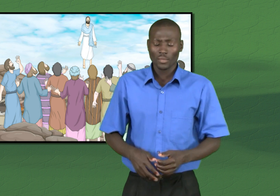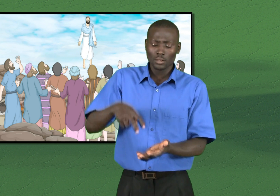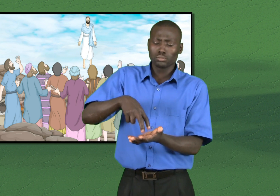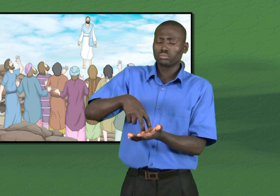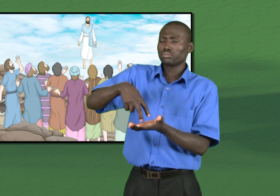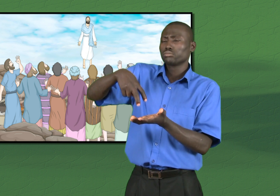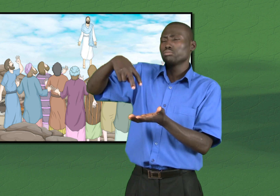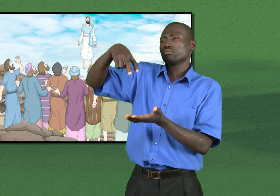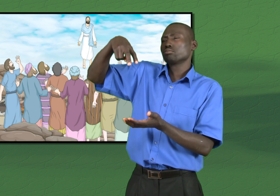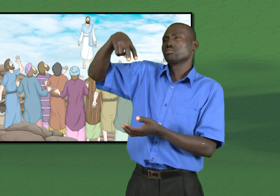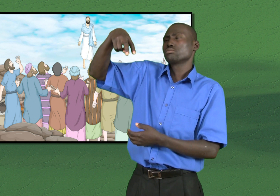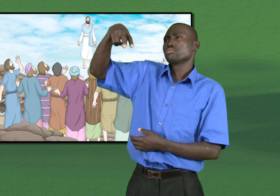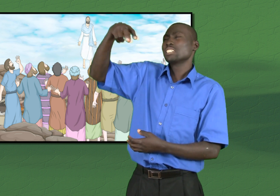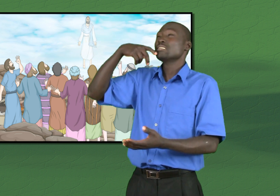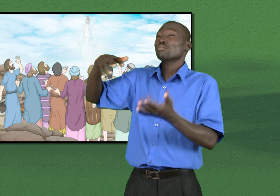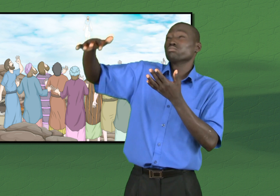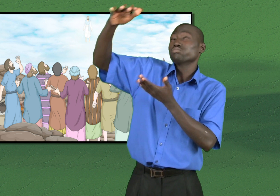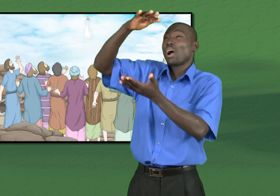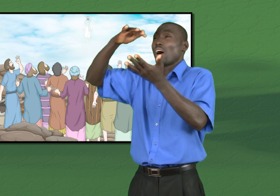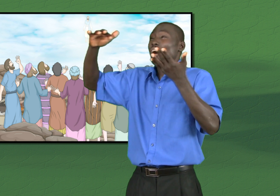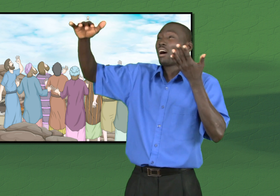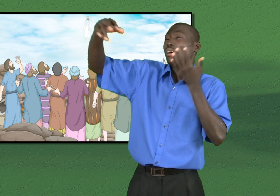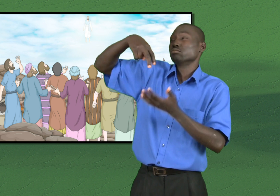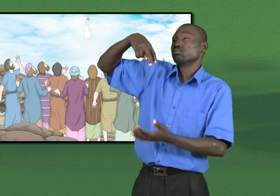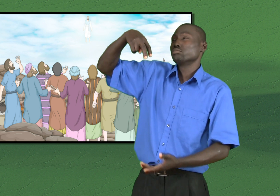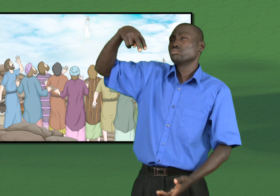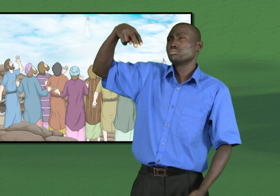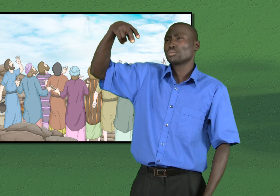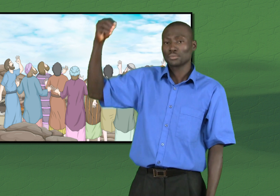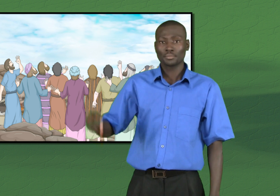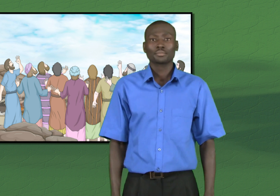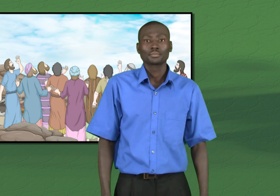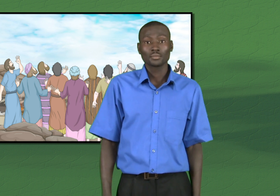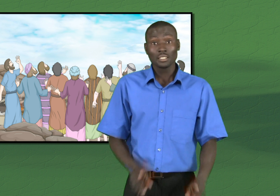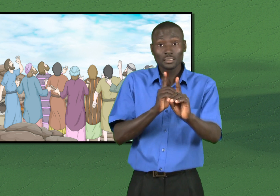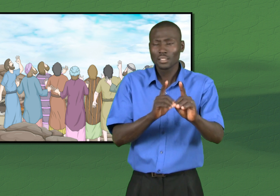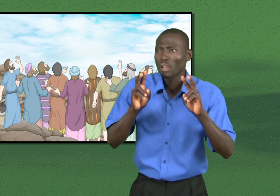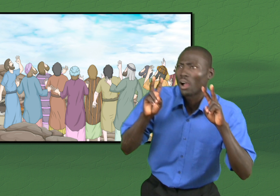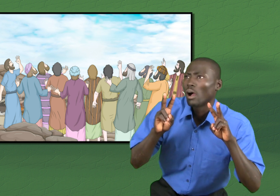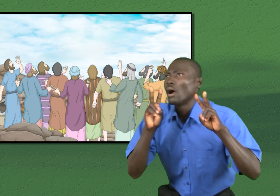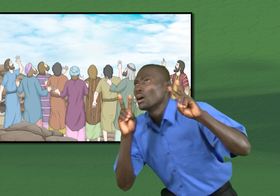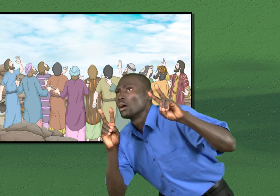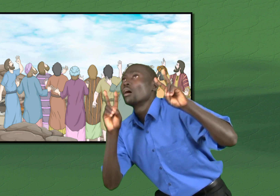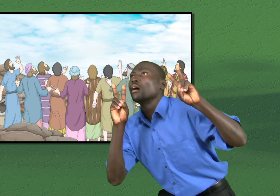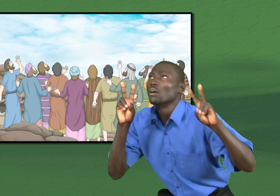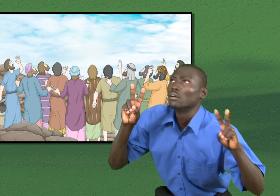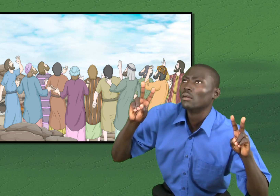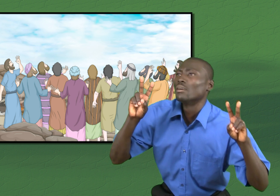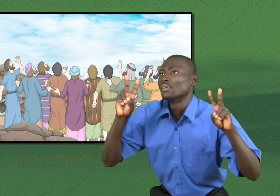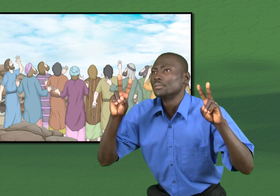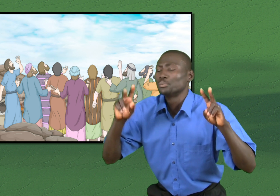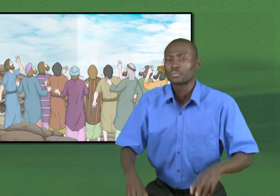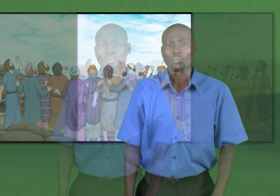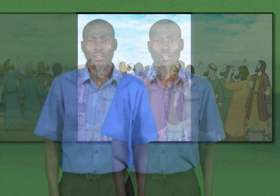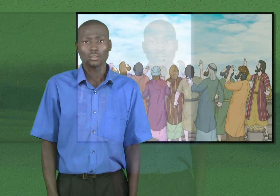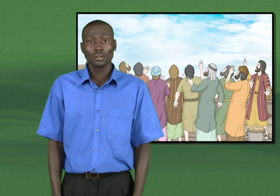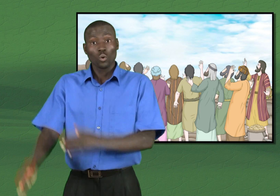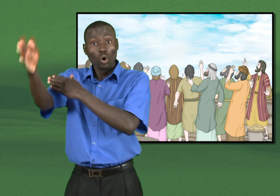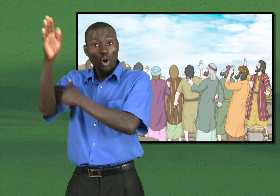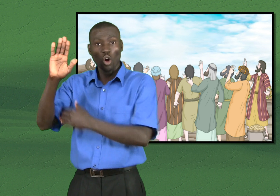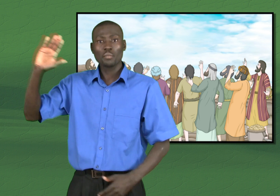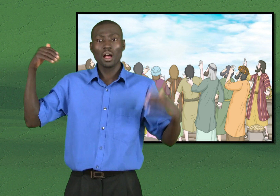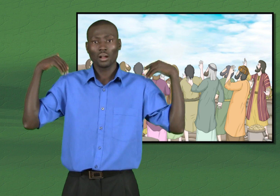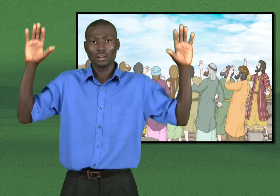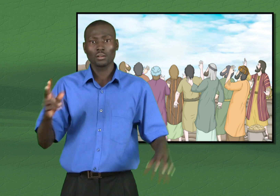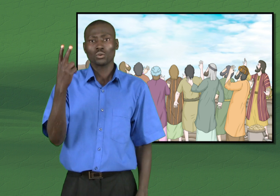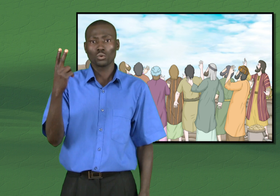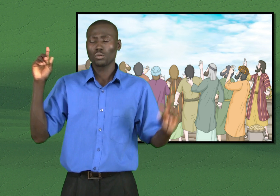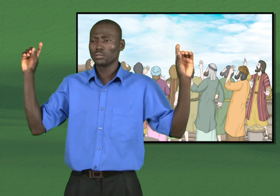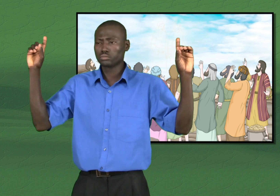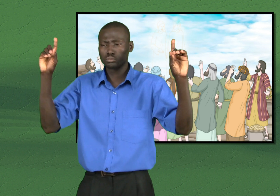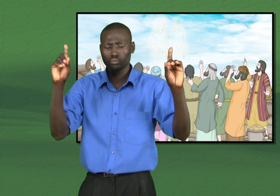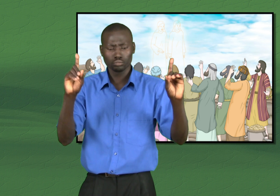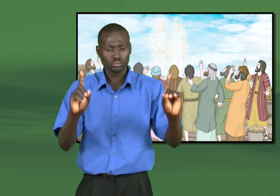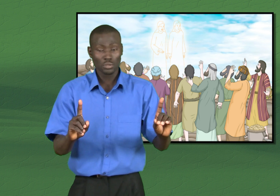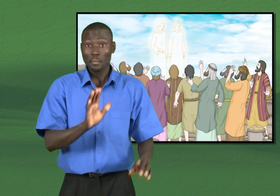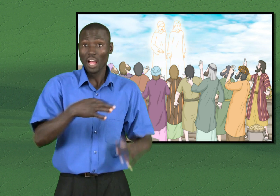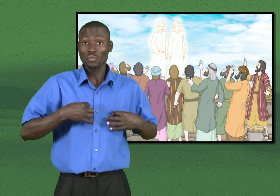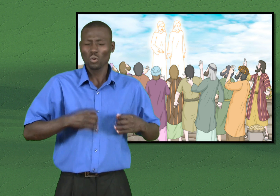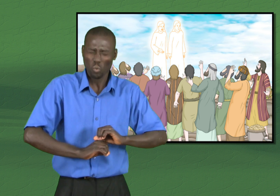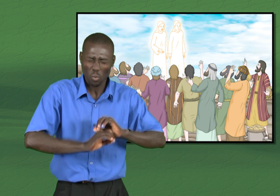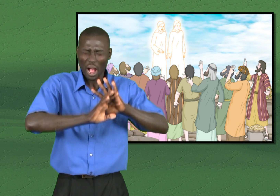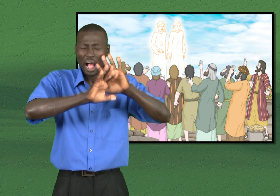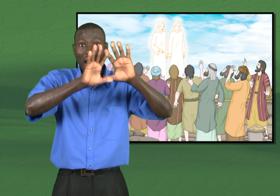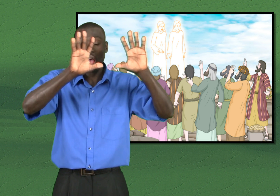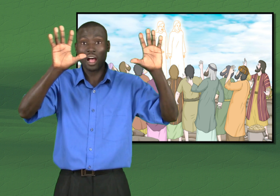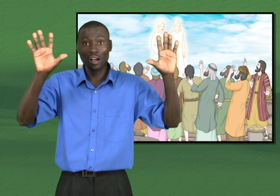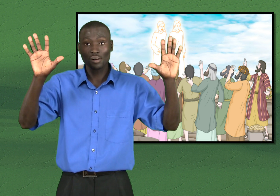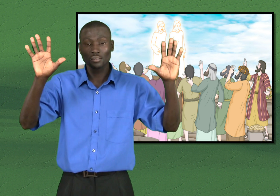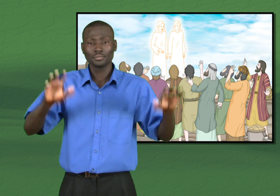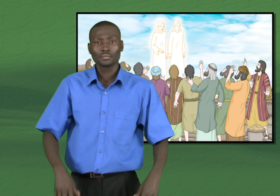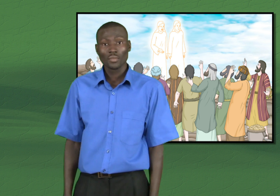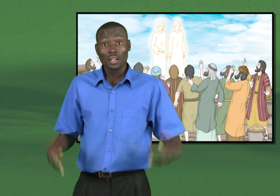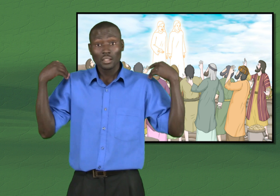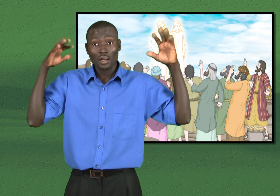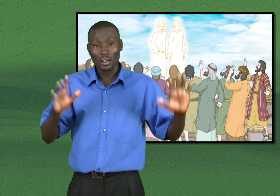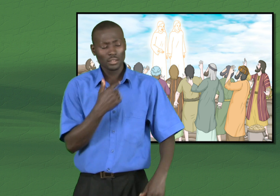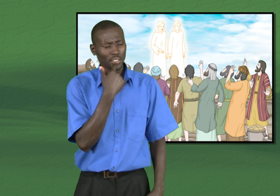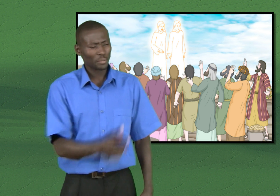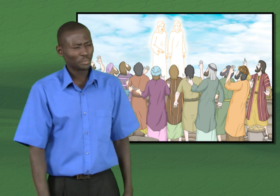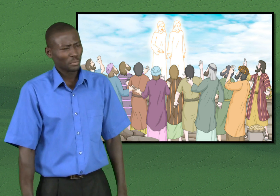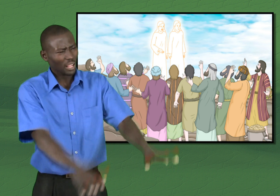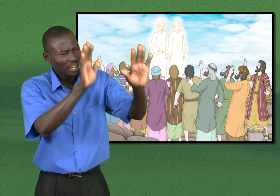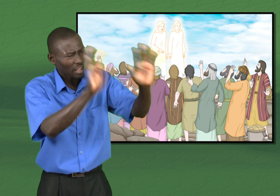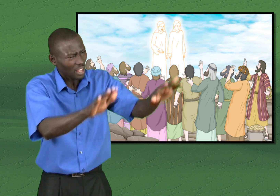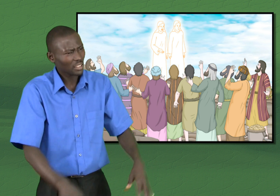They were looking intently into the sky as He was going, when suddenly two men dressed in white stood beside them.